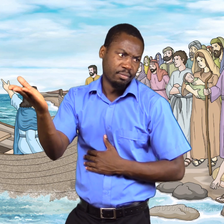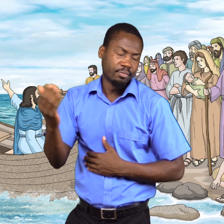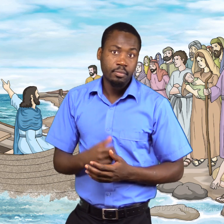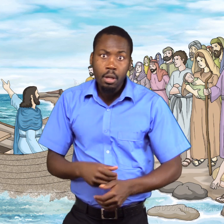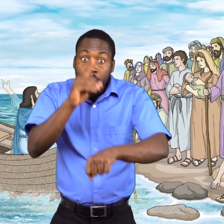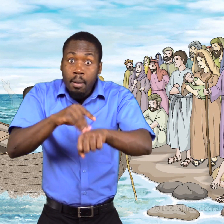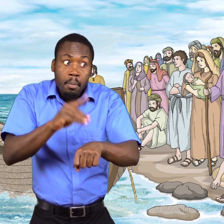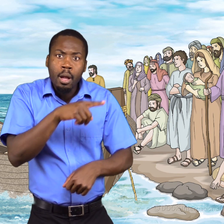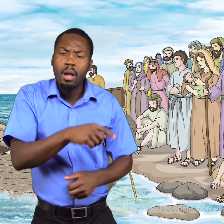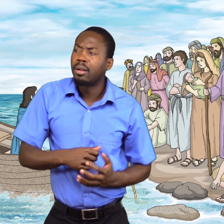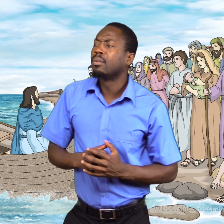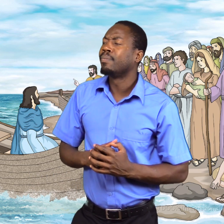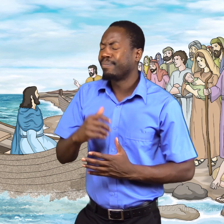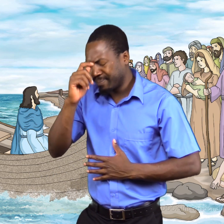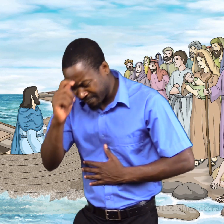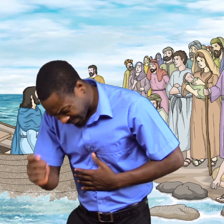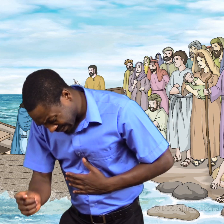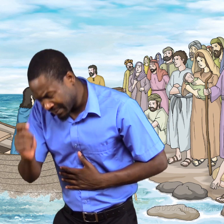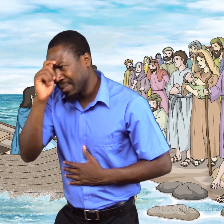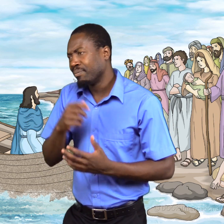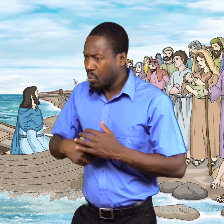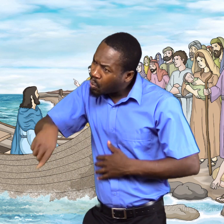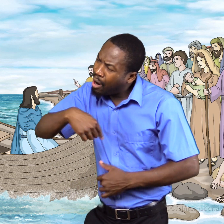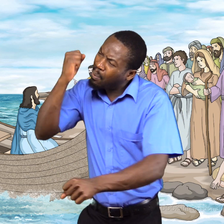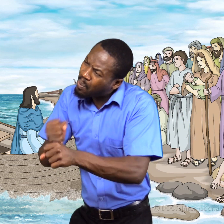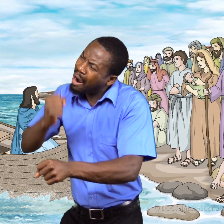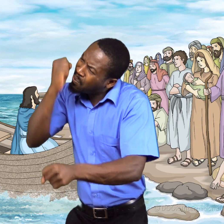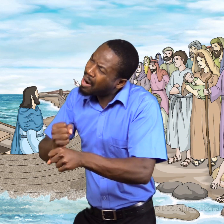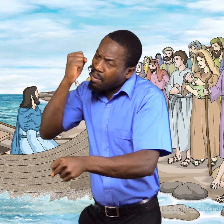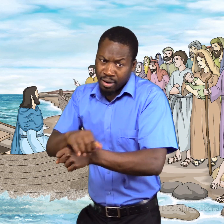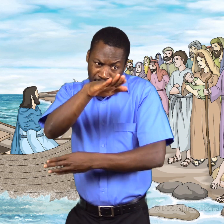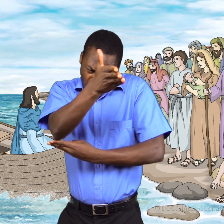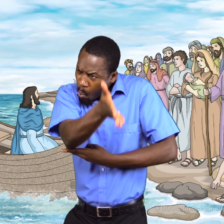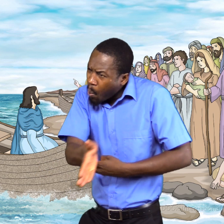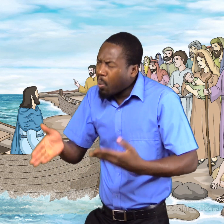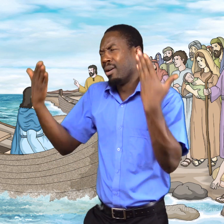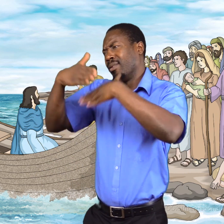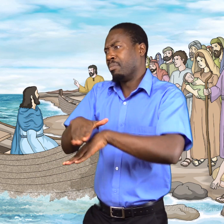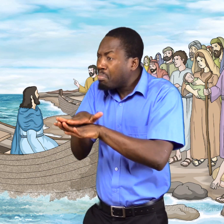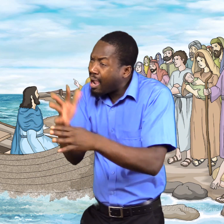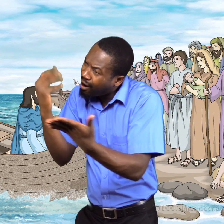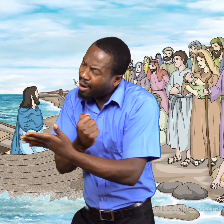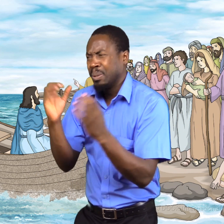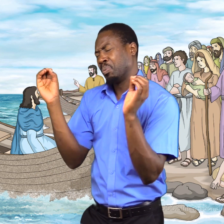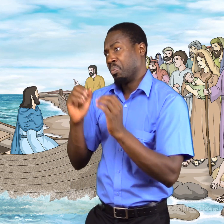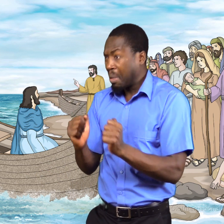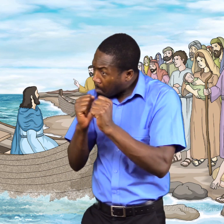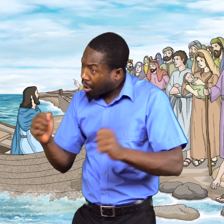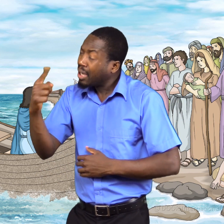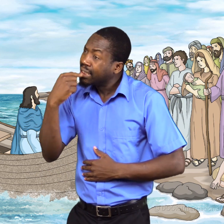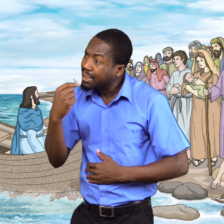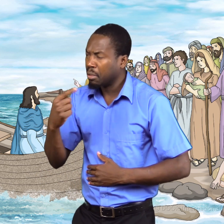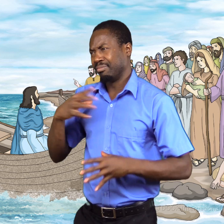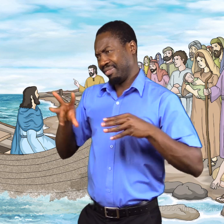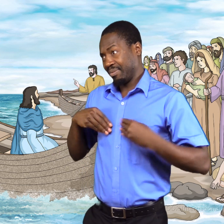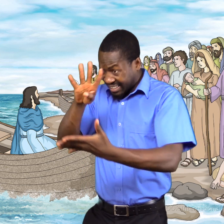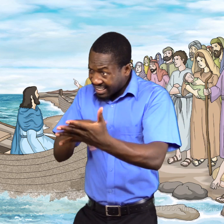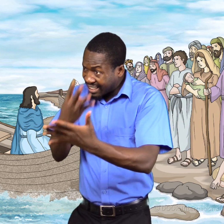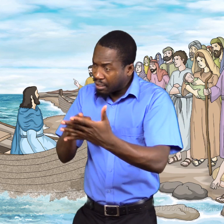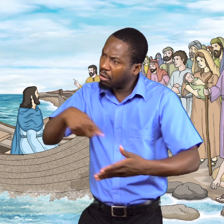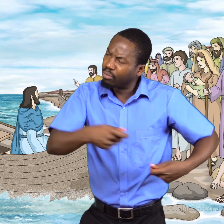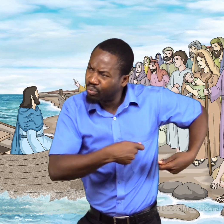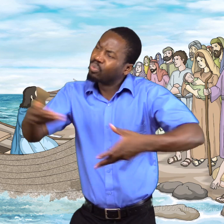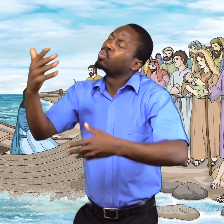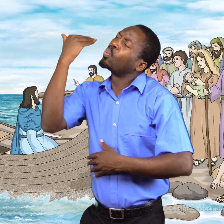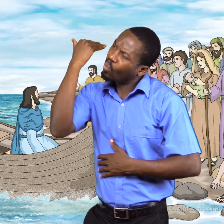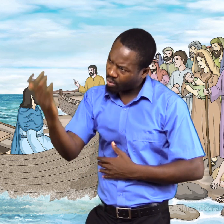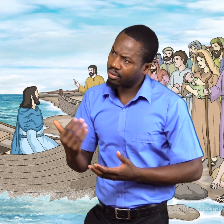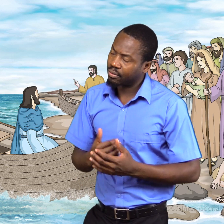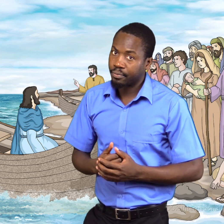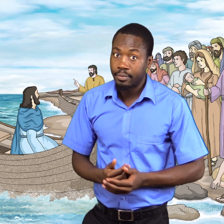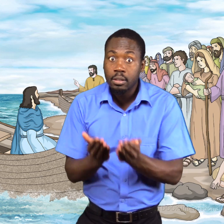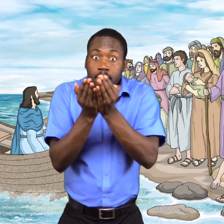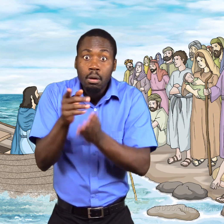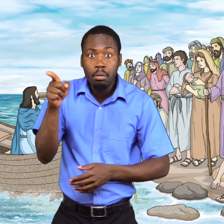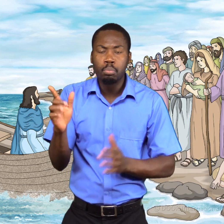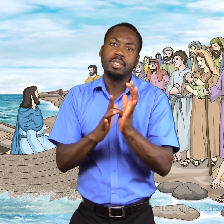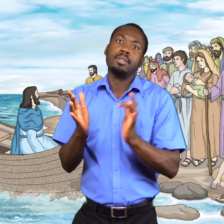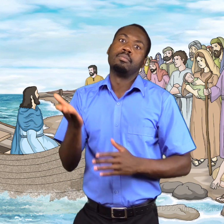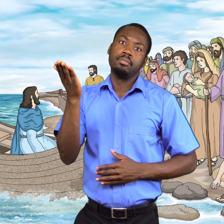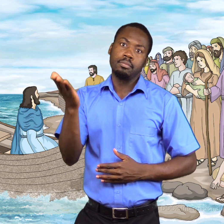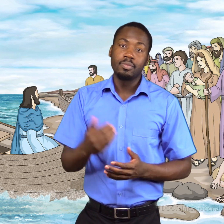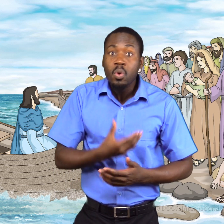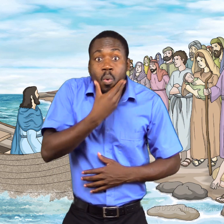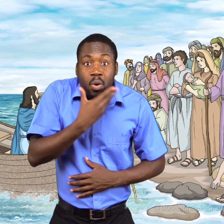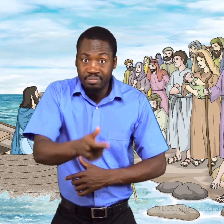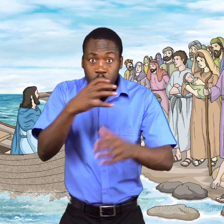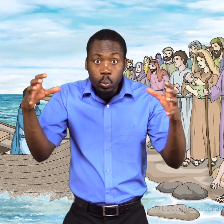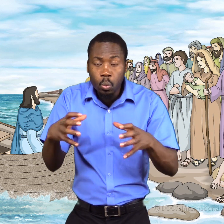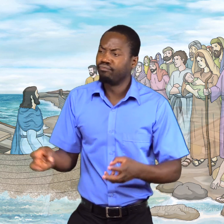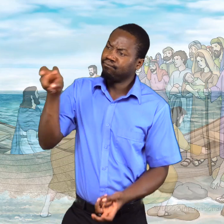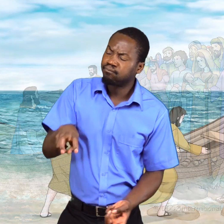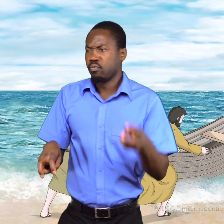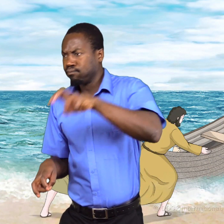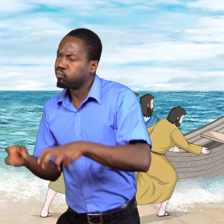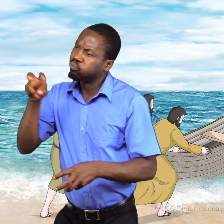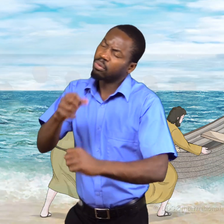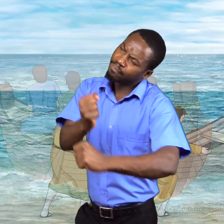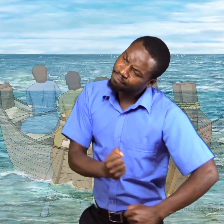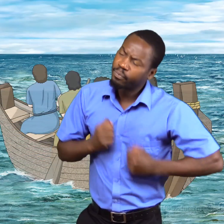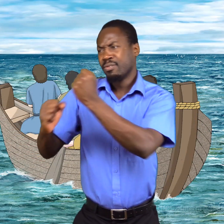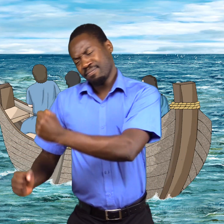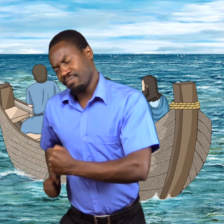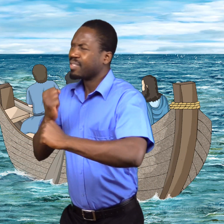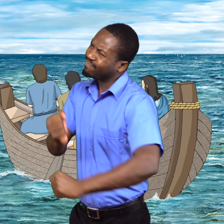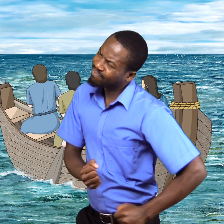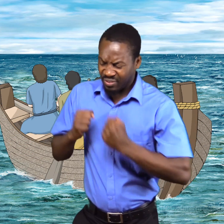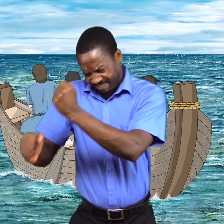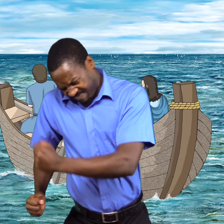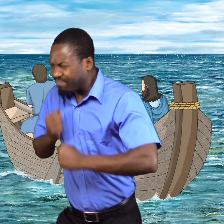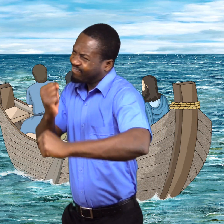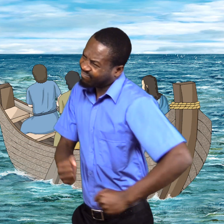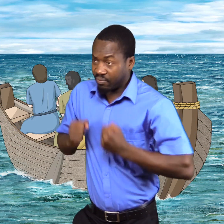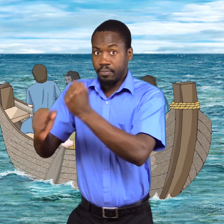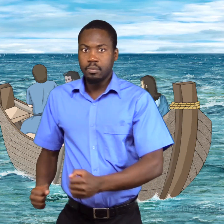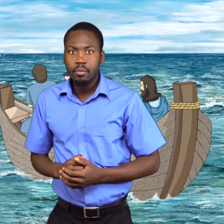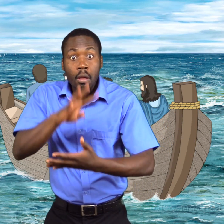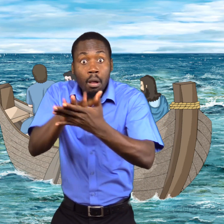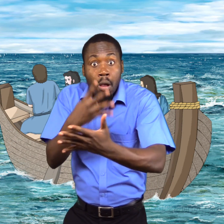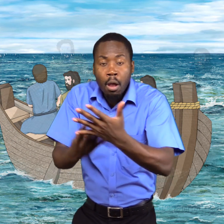“Master,” Simon replied, “we have worked hard all night without catching anything.